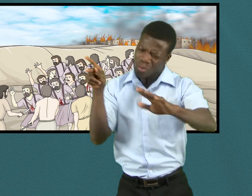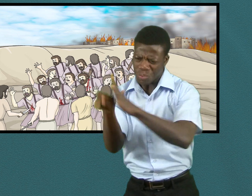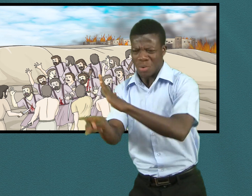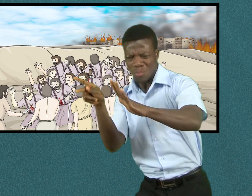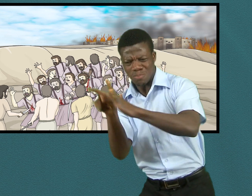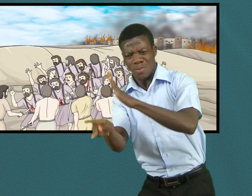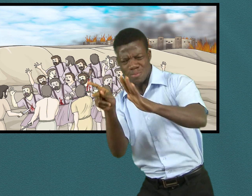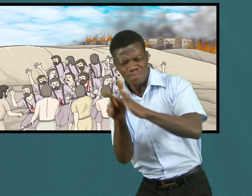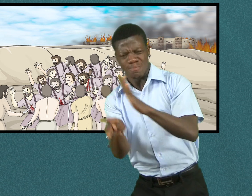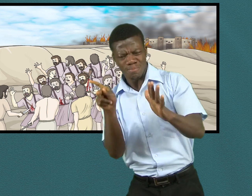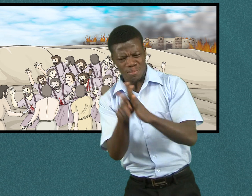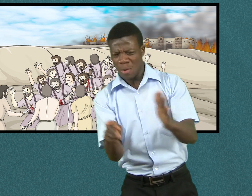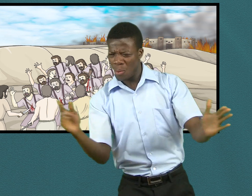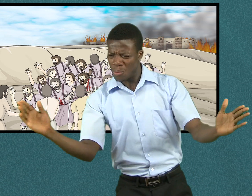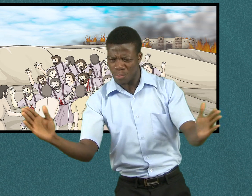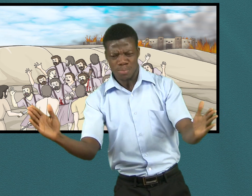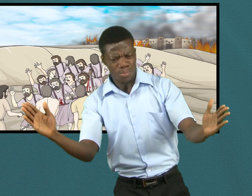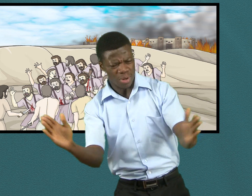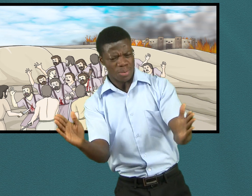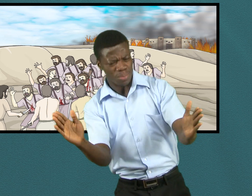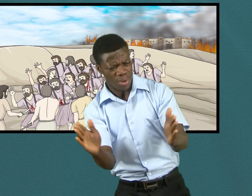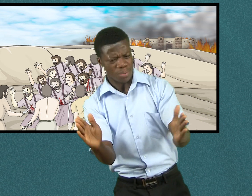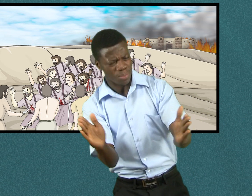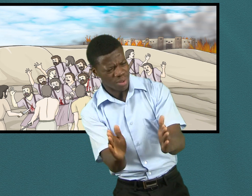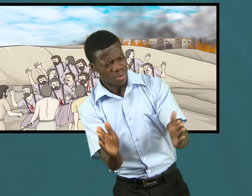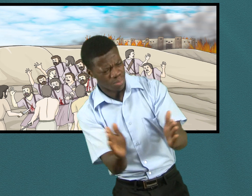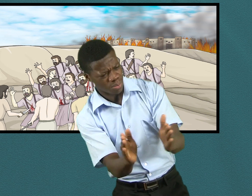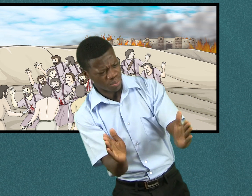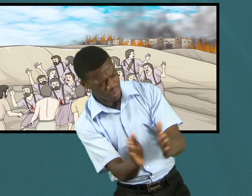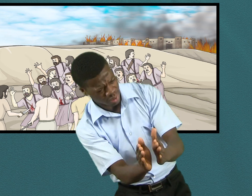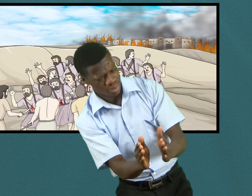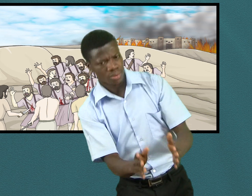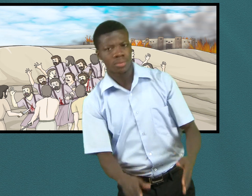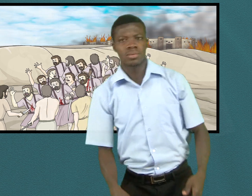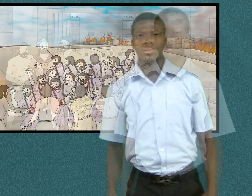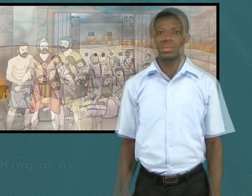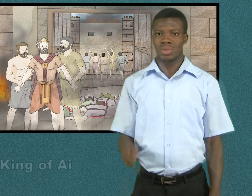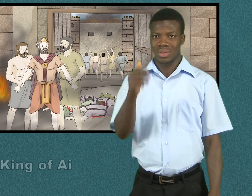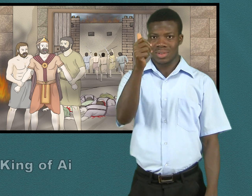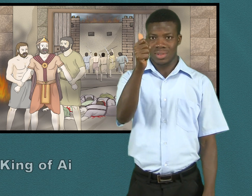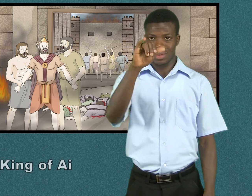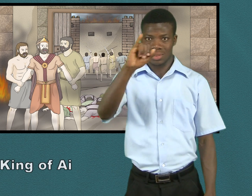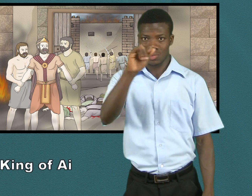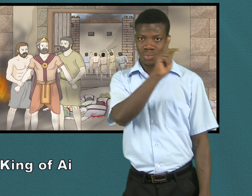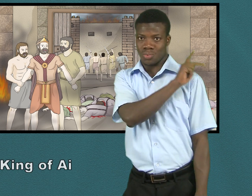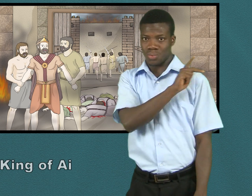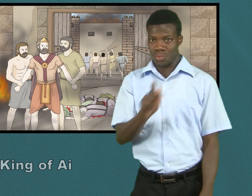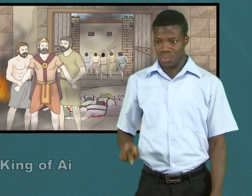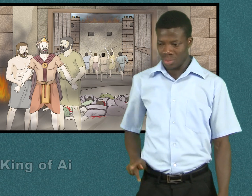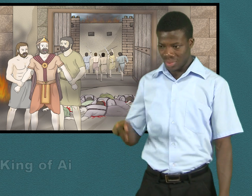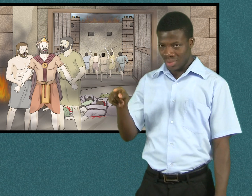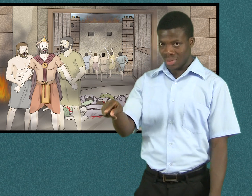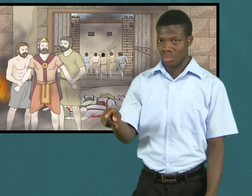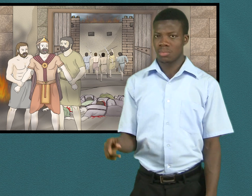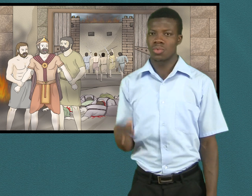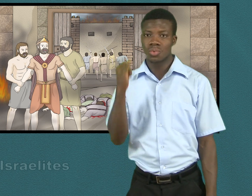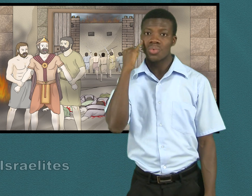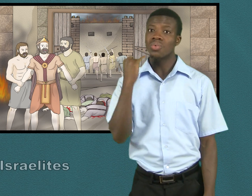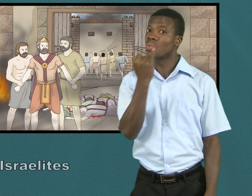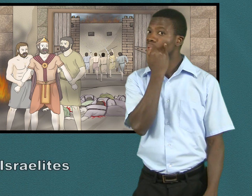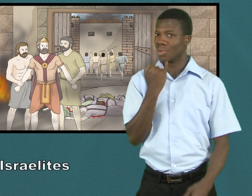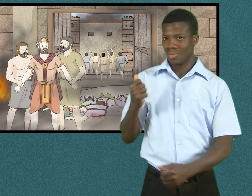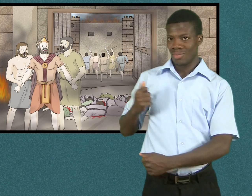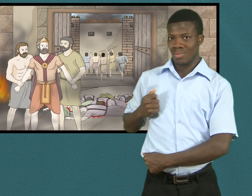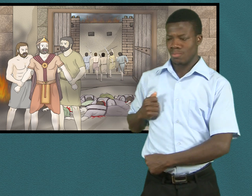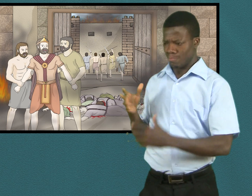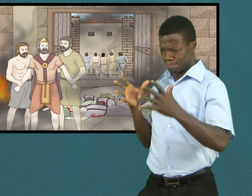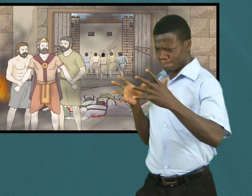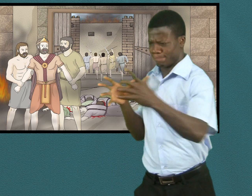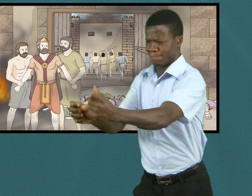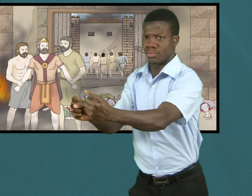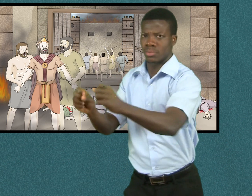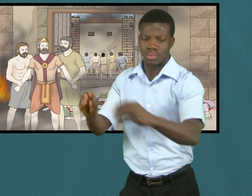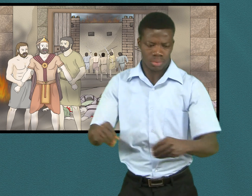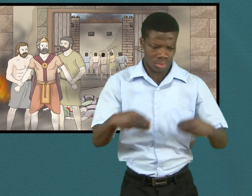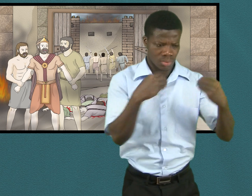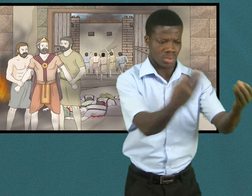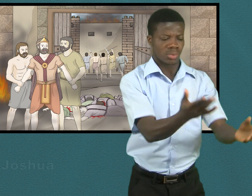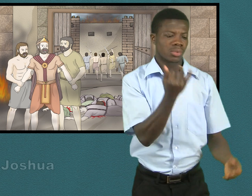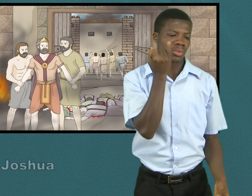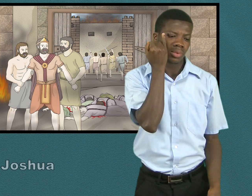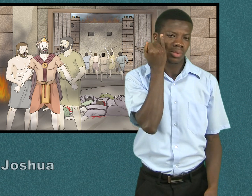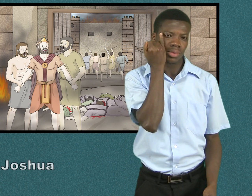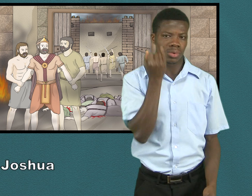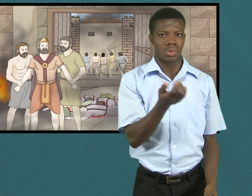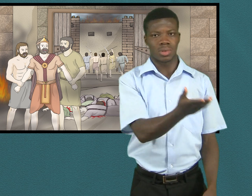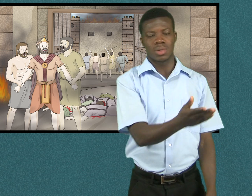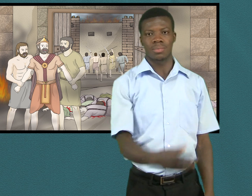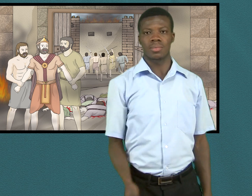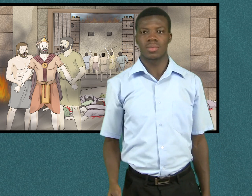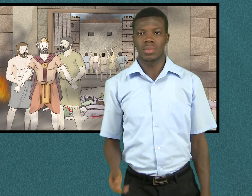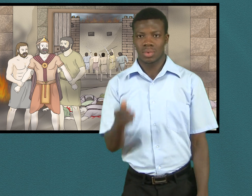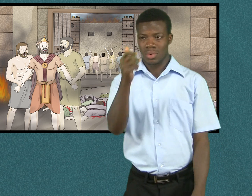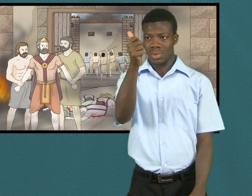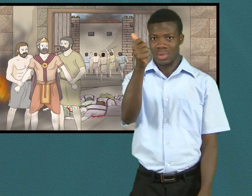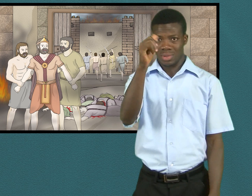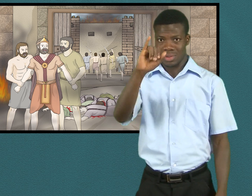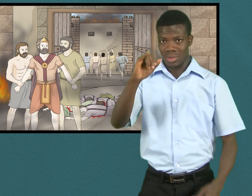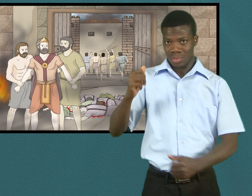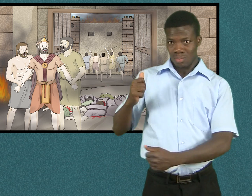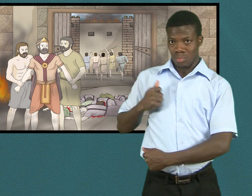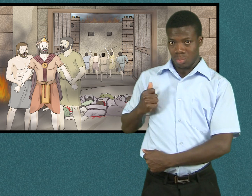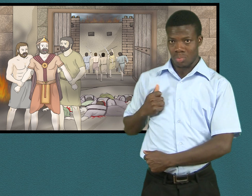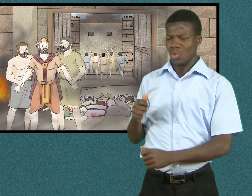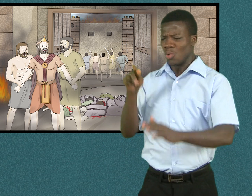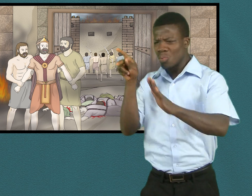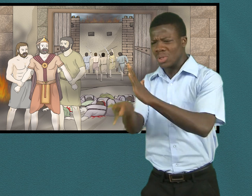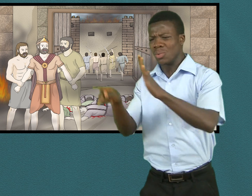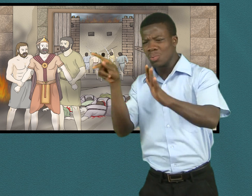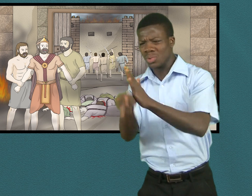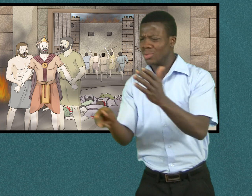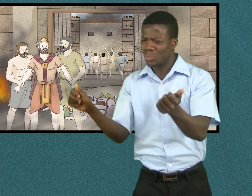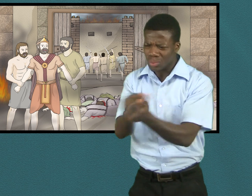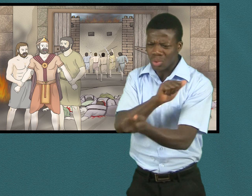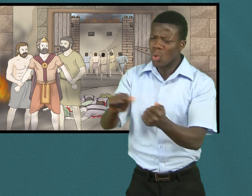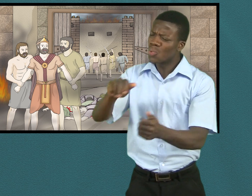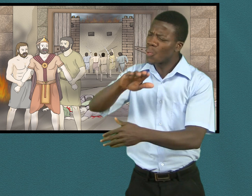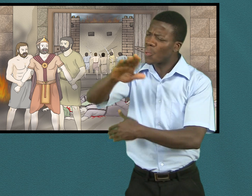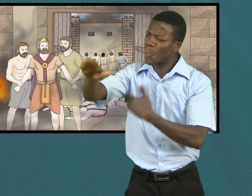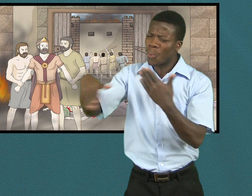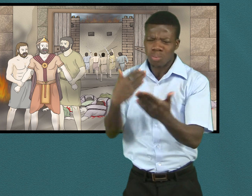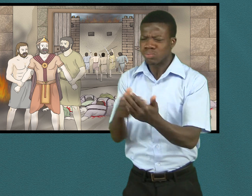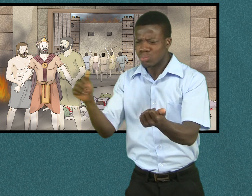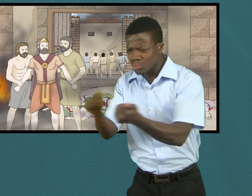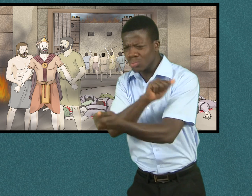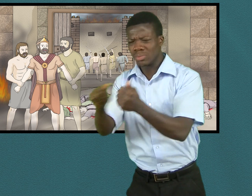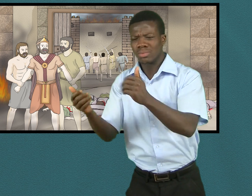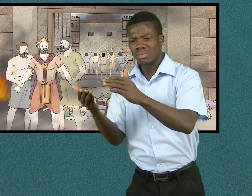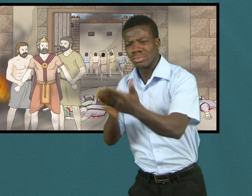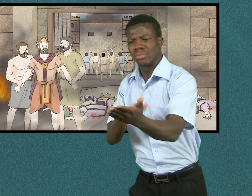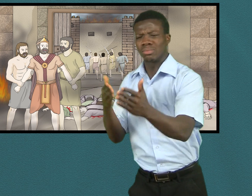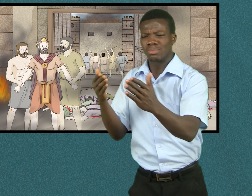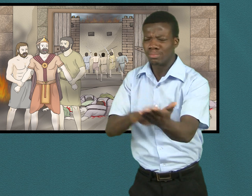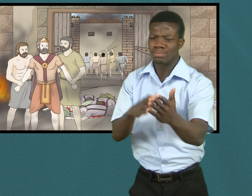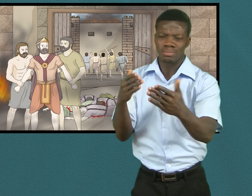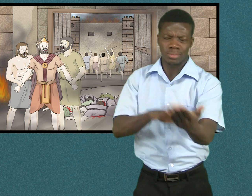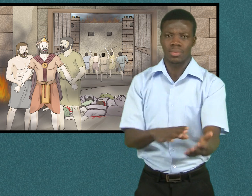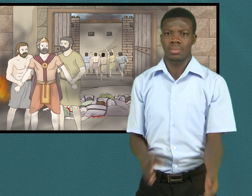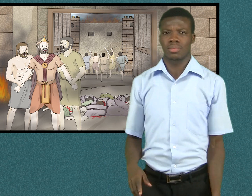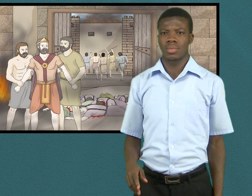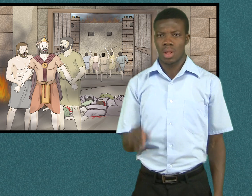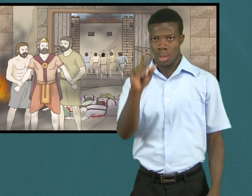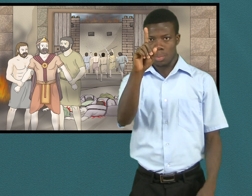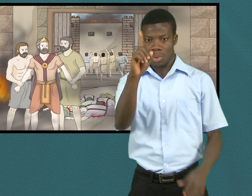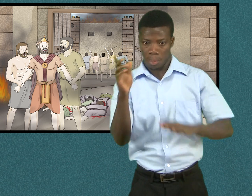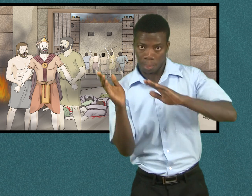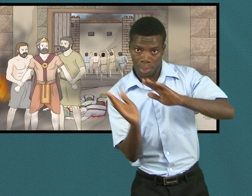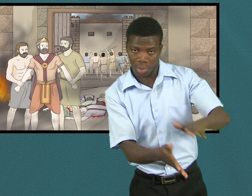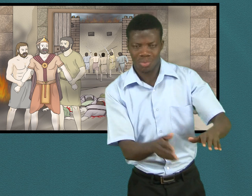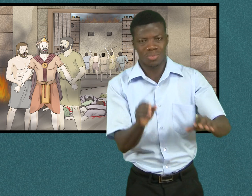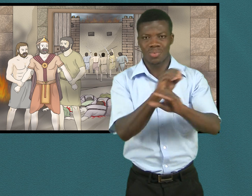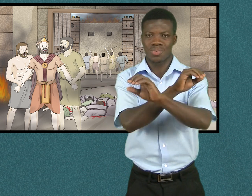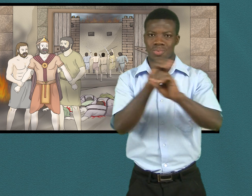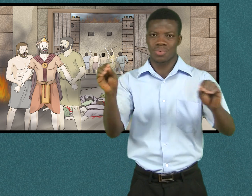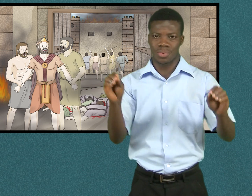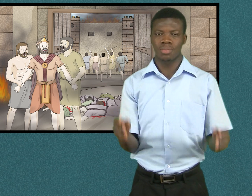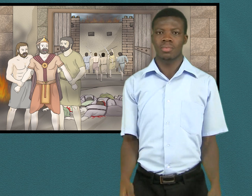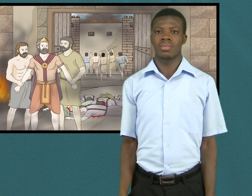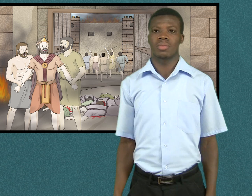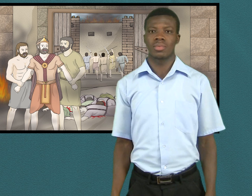When Joshua and all Israel saw that the men in ambush had captured the city and that smoke was rising from it, they turned around and struck down the men of Ai.